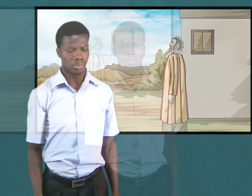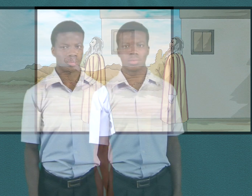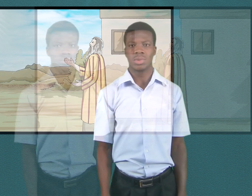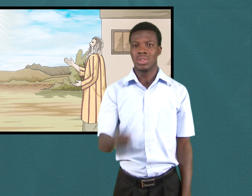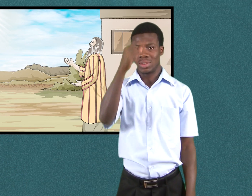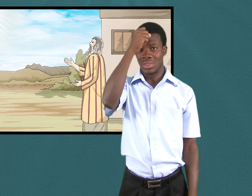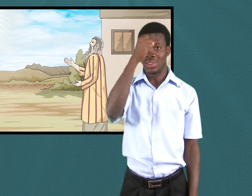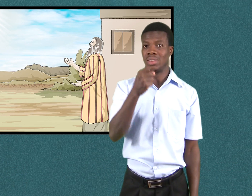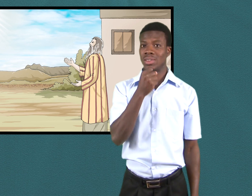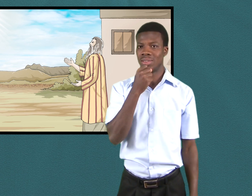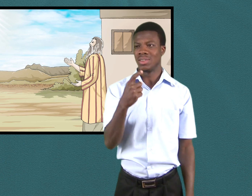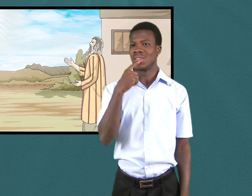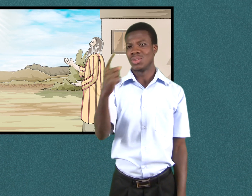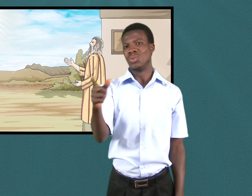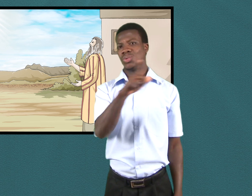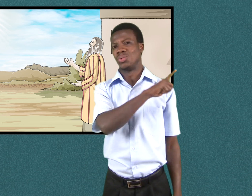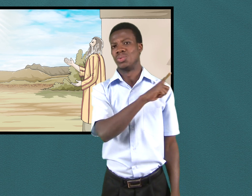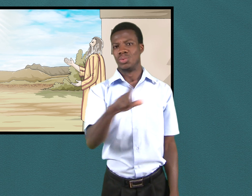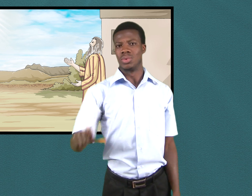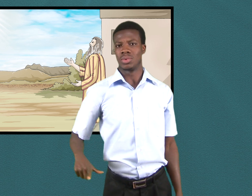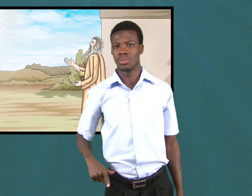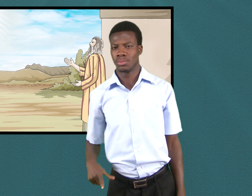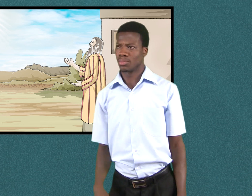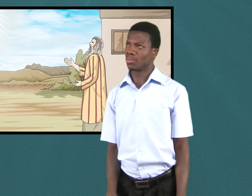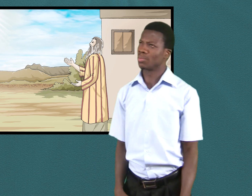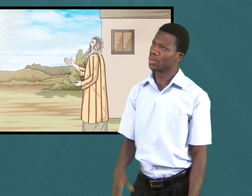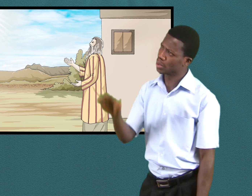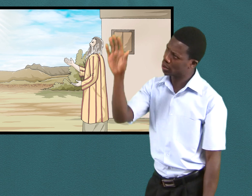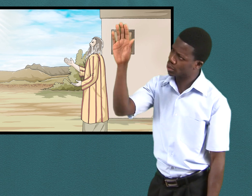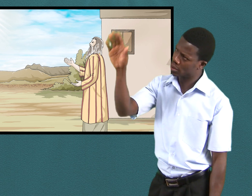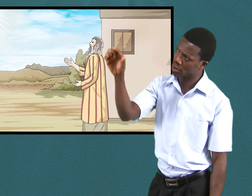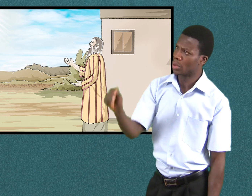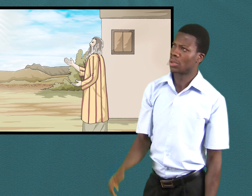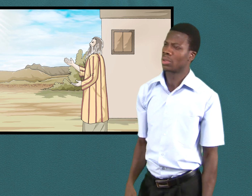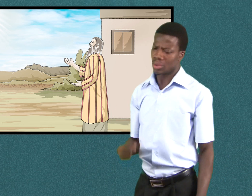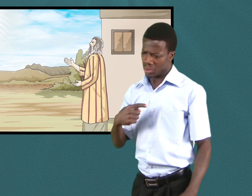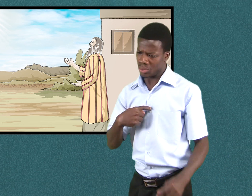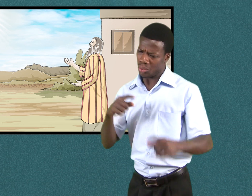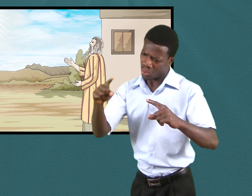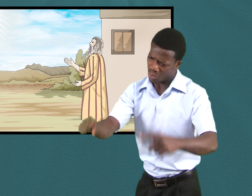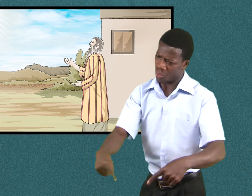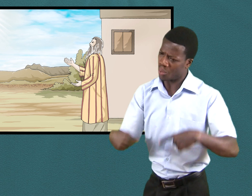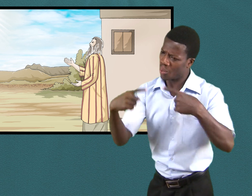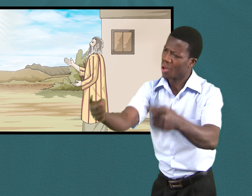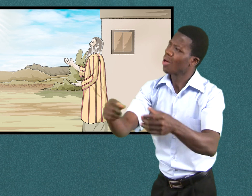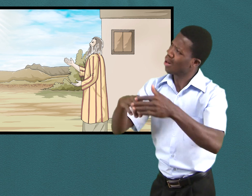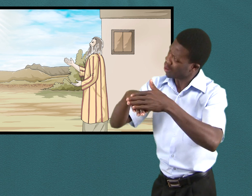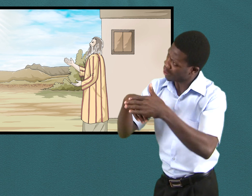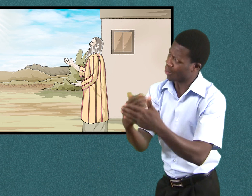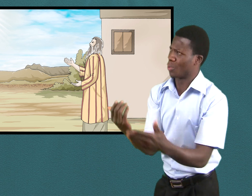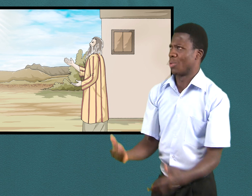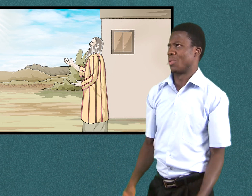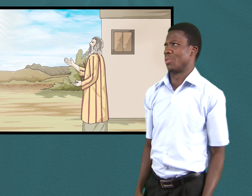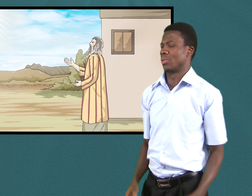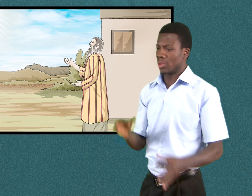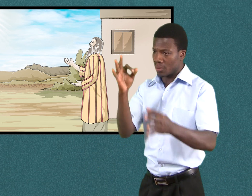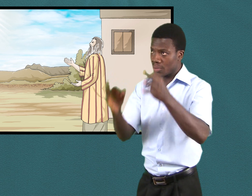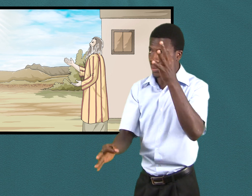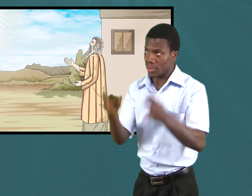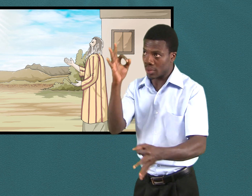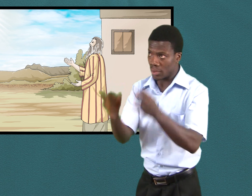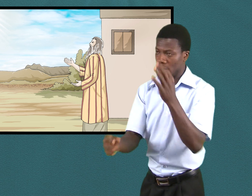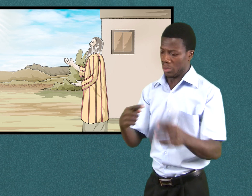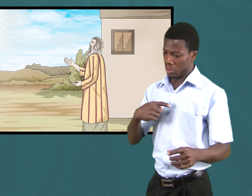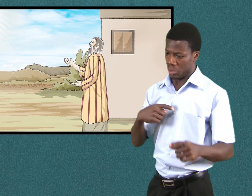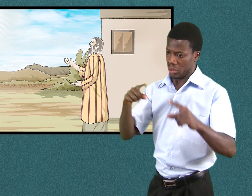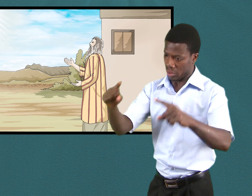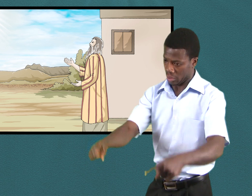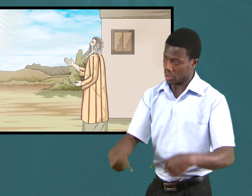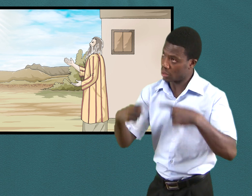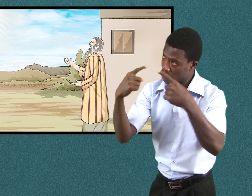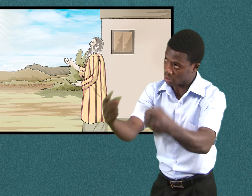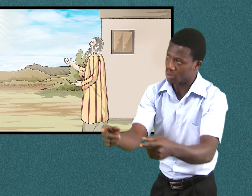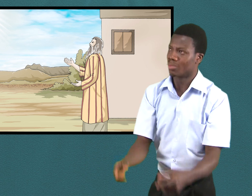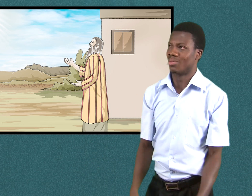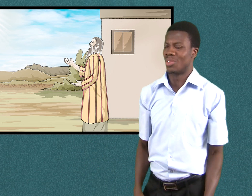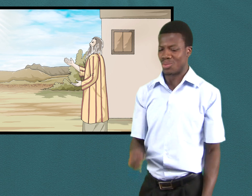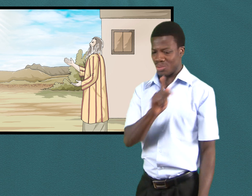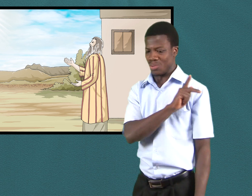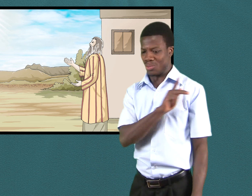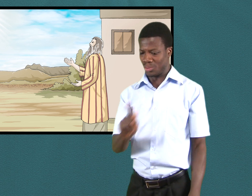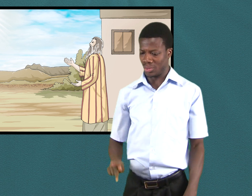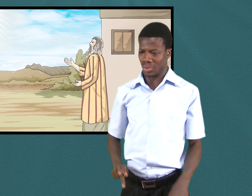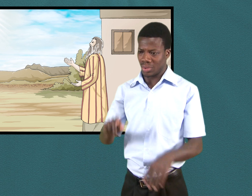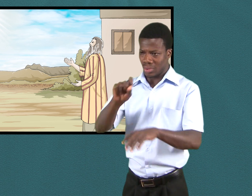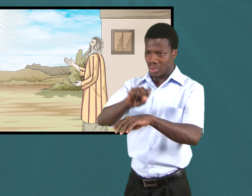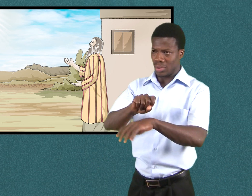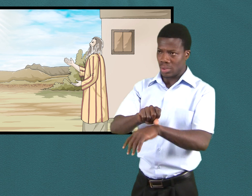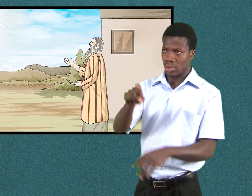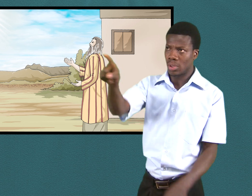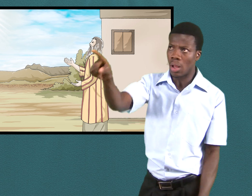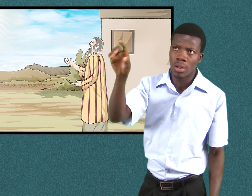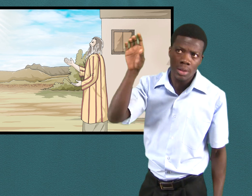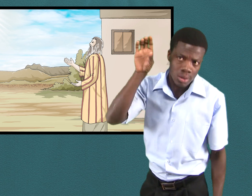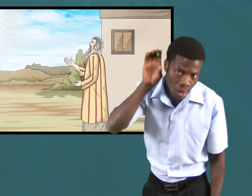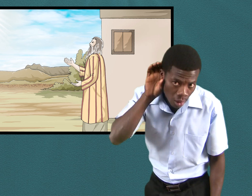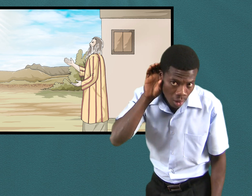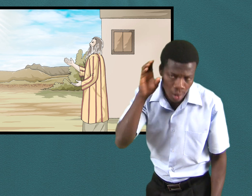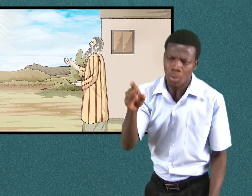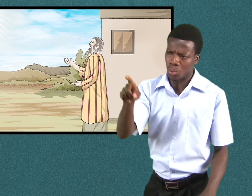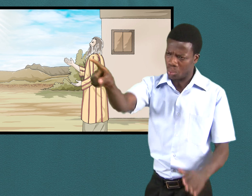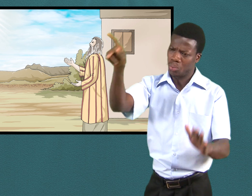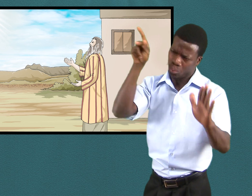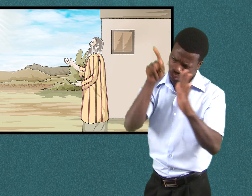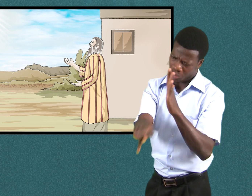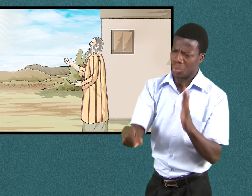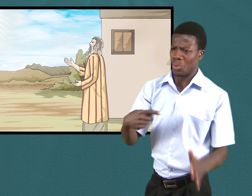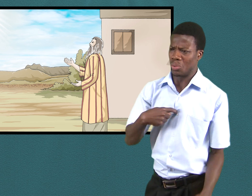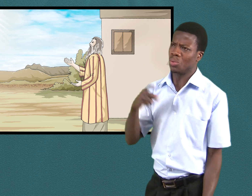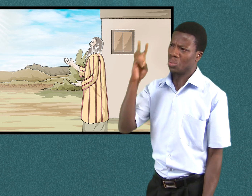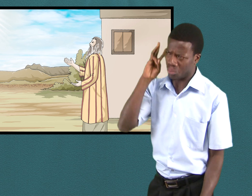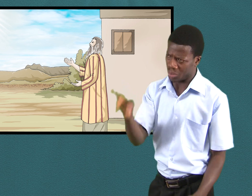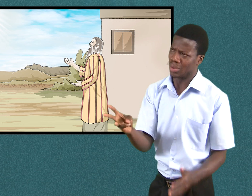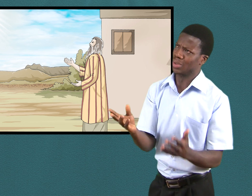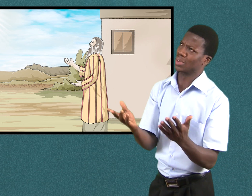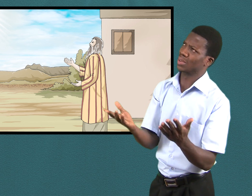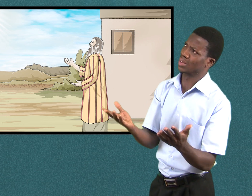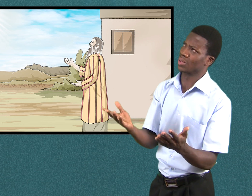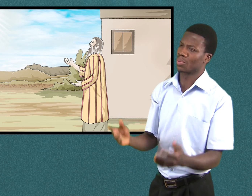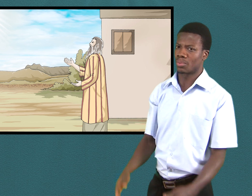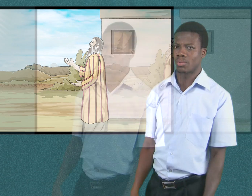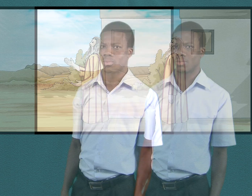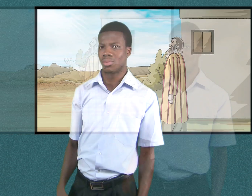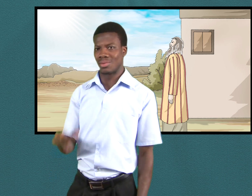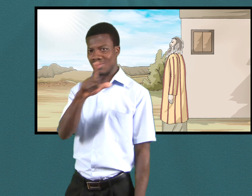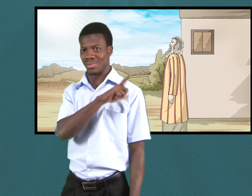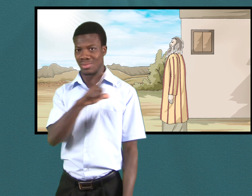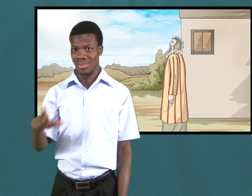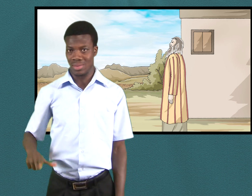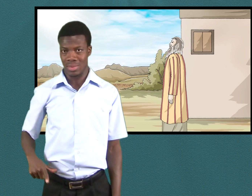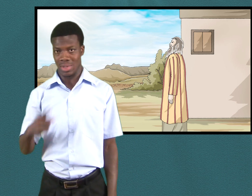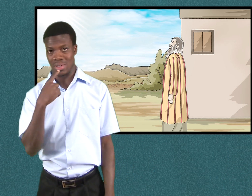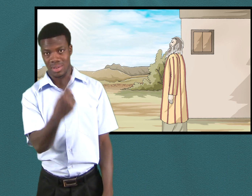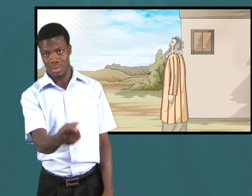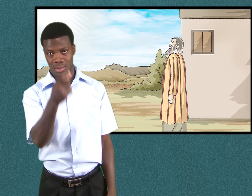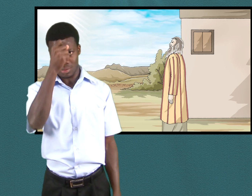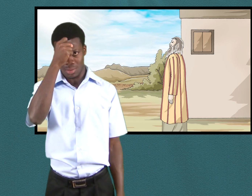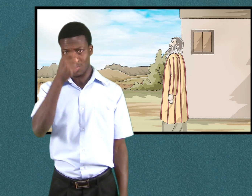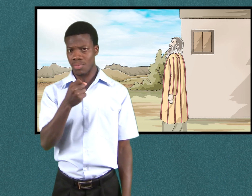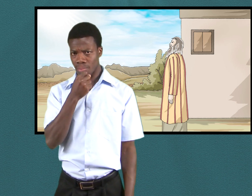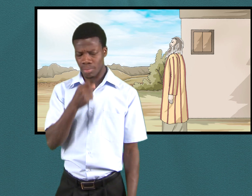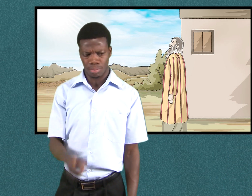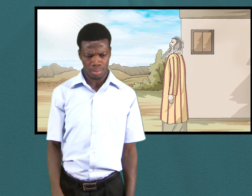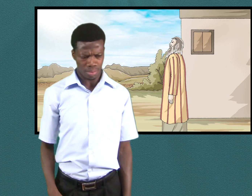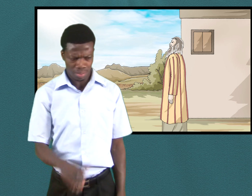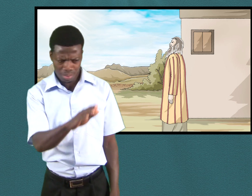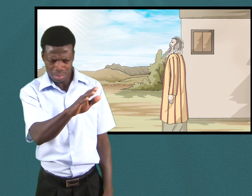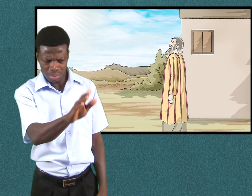“How can I go?” Samuel asked. “Saul will hear of it and kill me!”